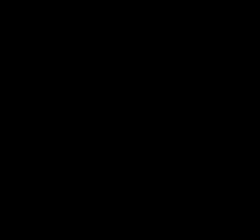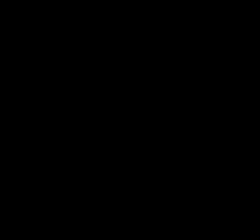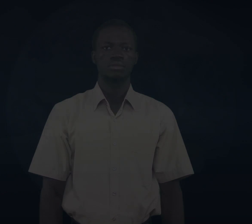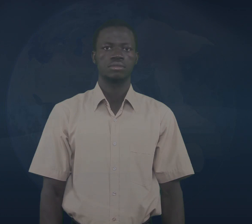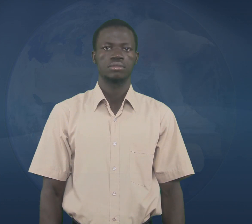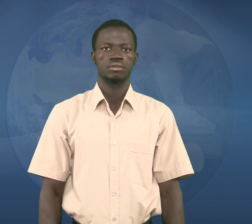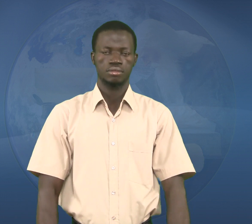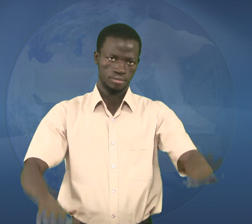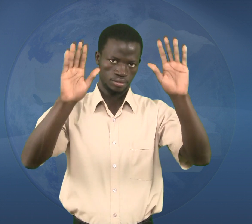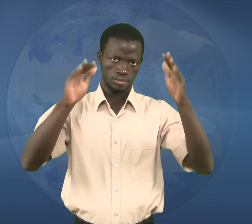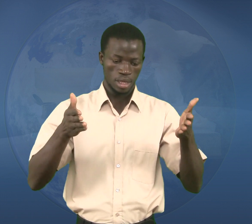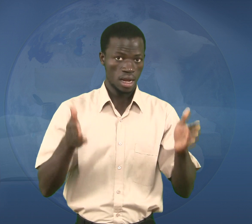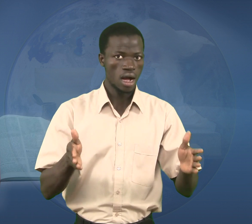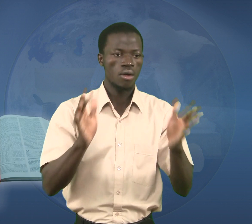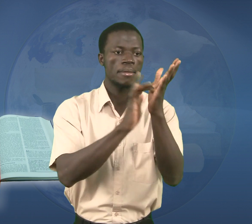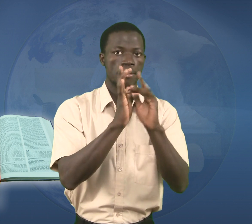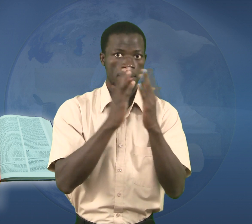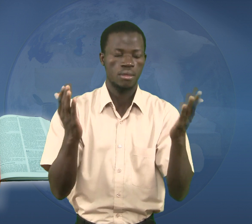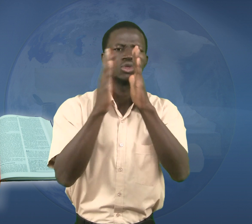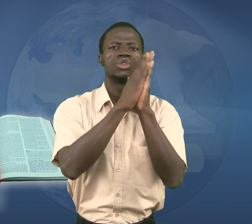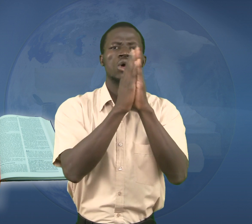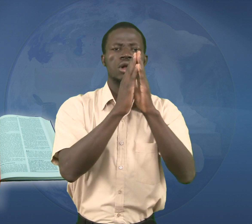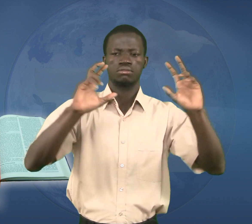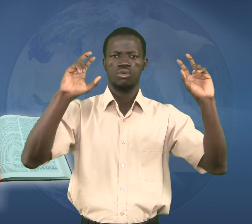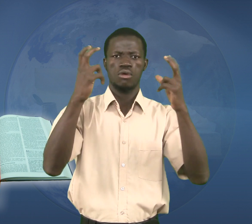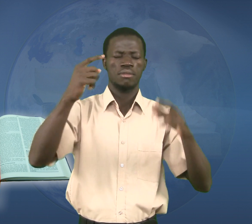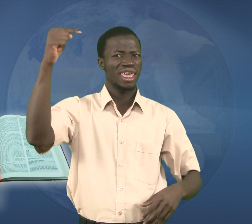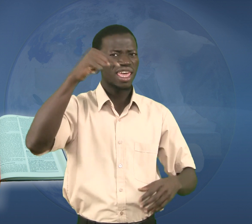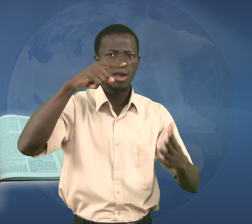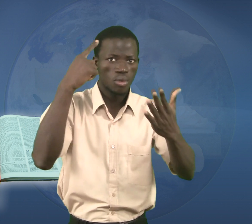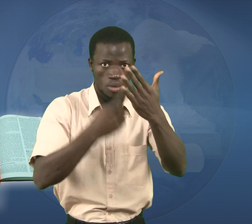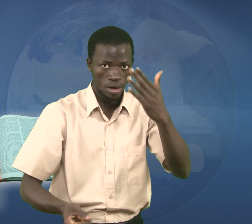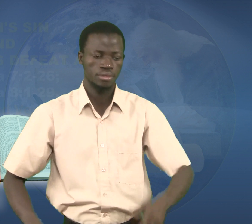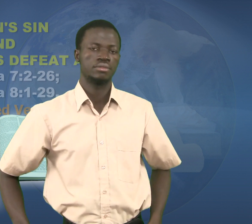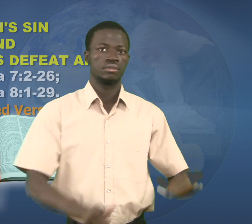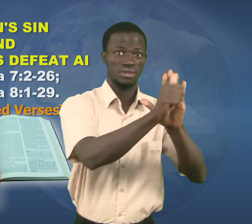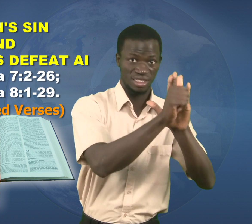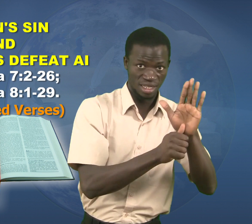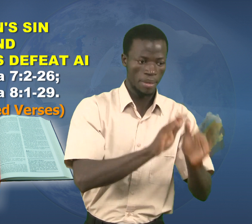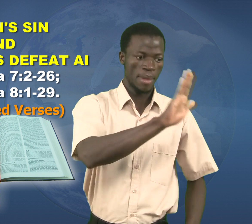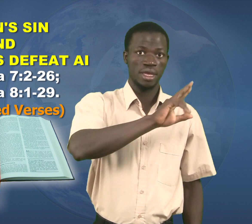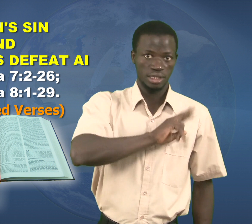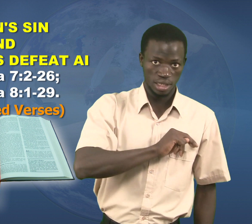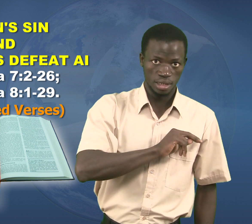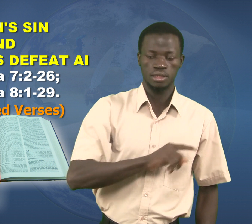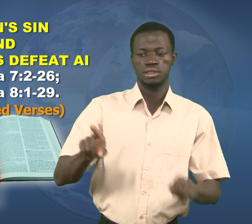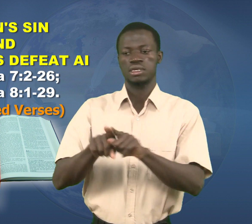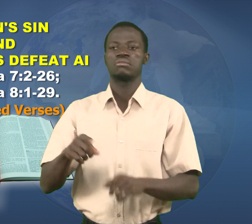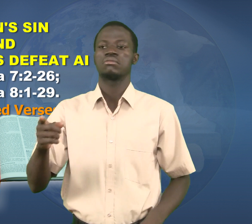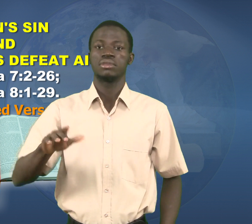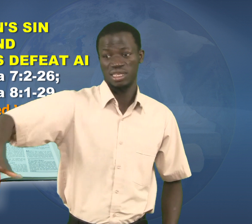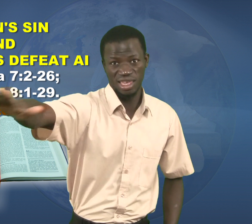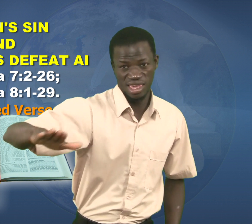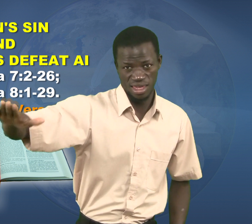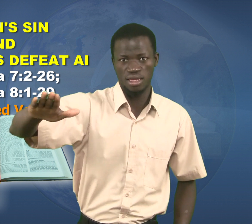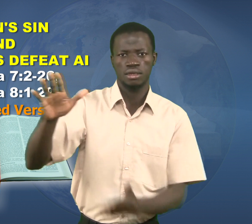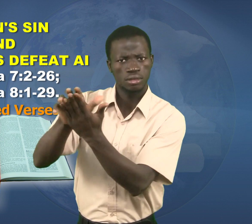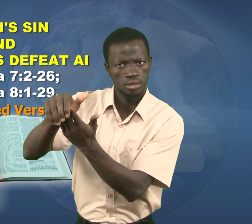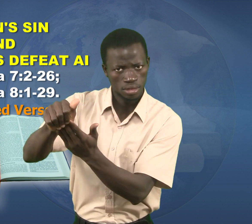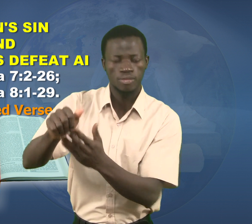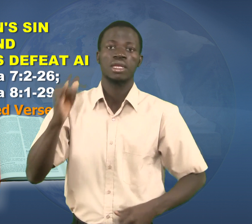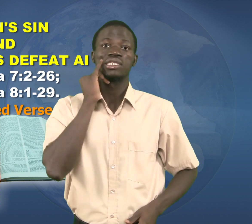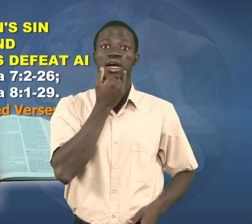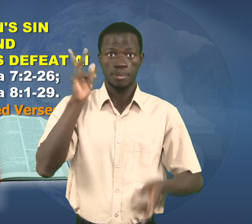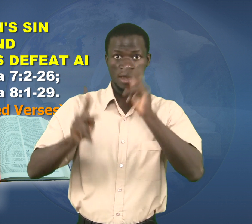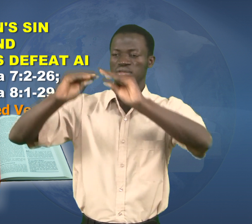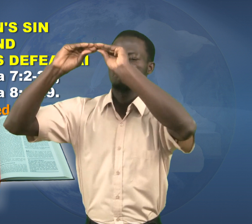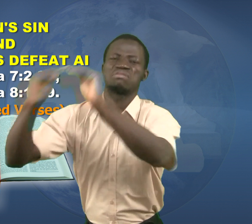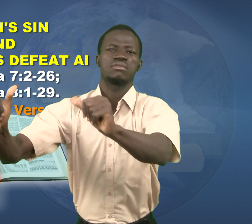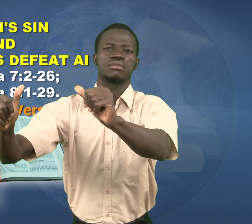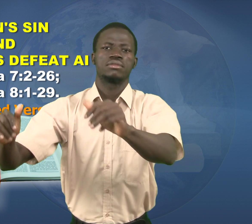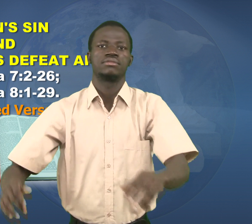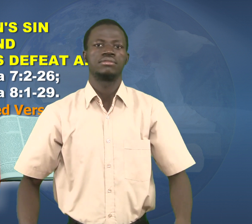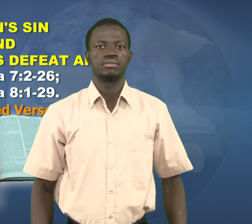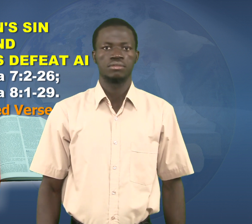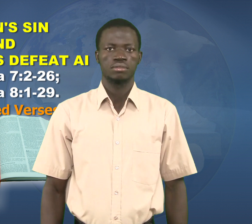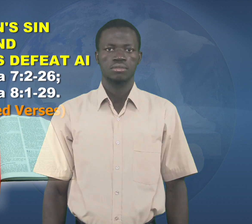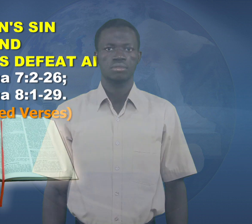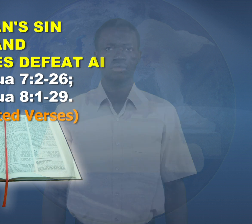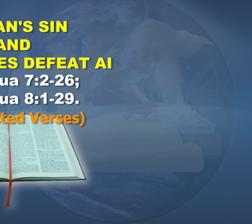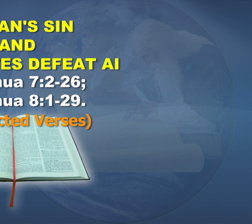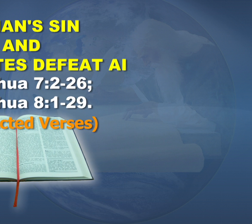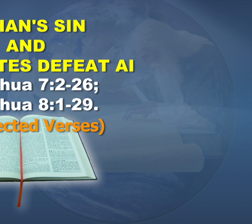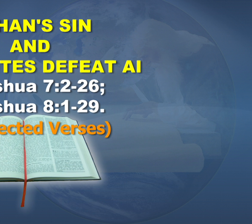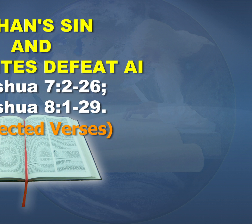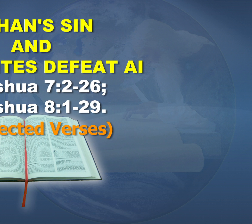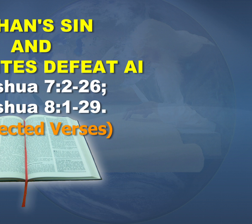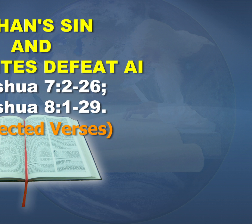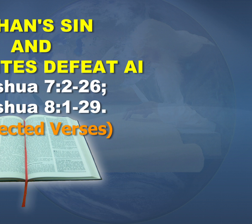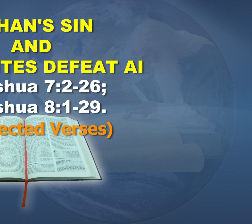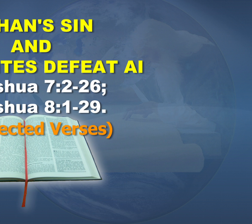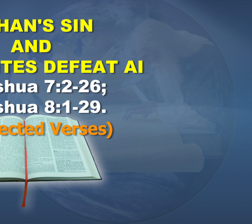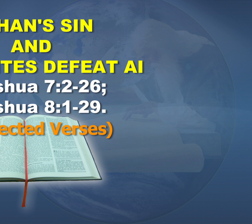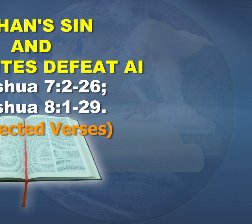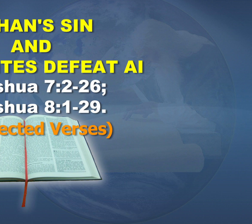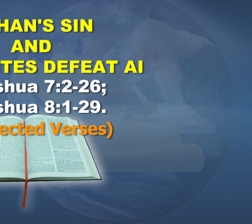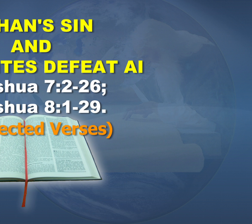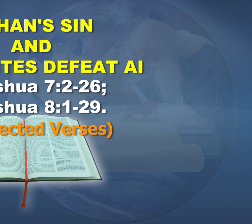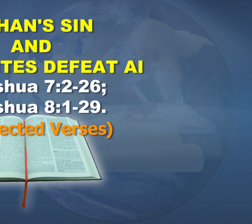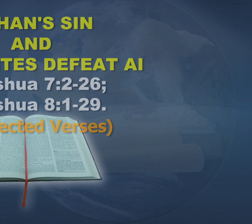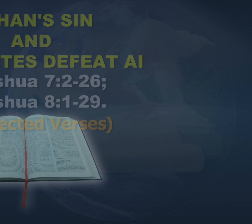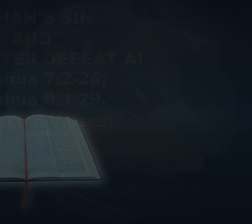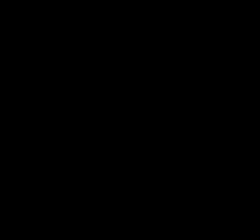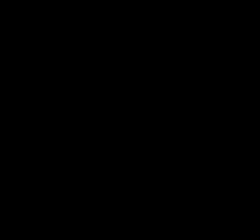Achan's sin and Israelites defeat Ai